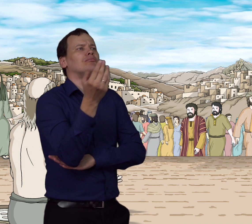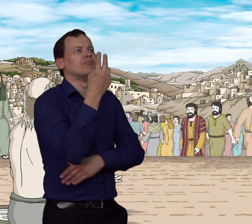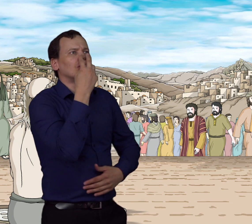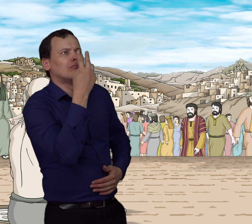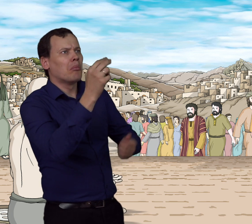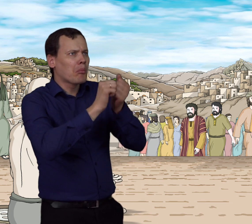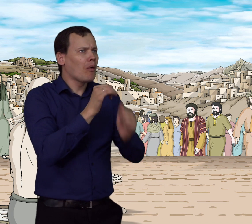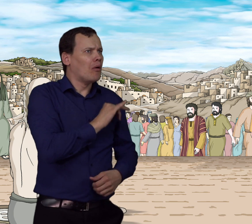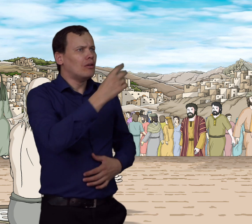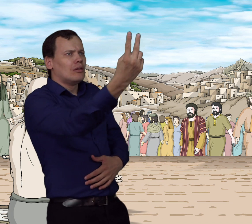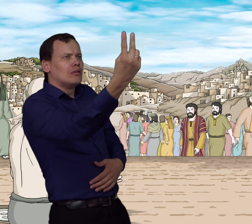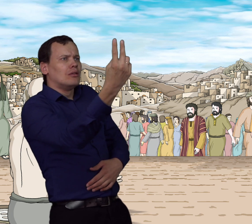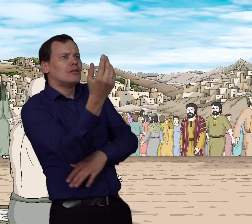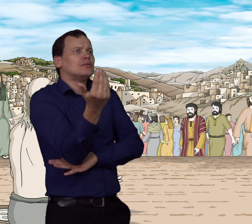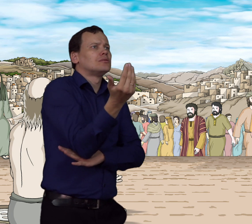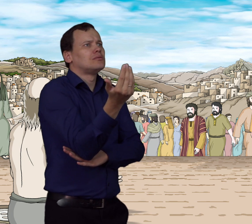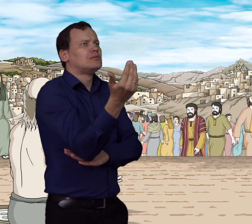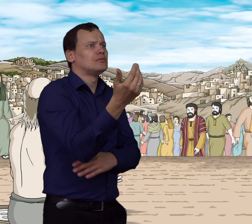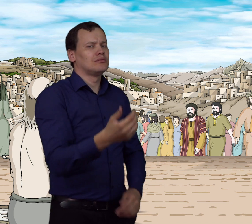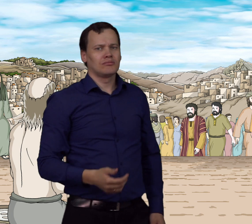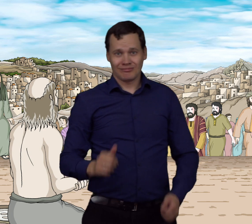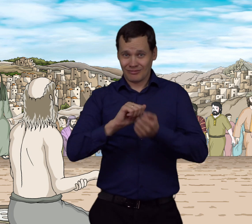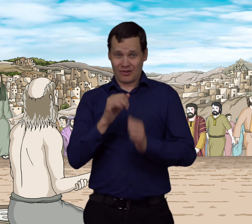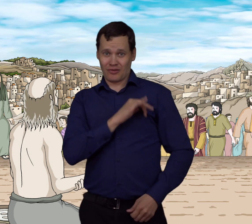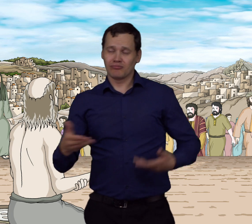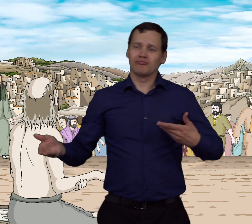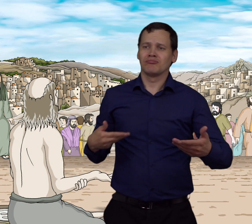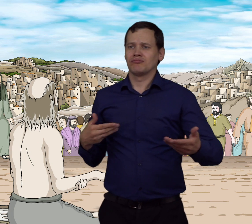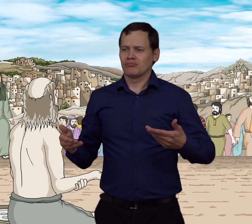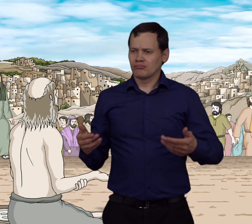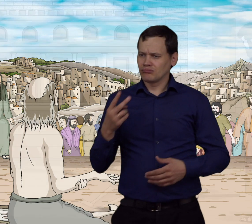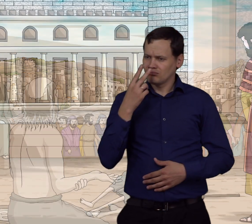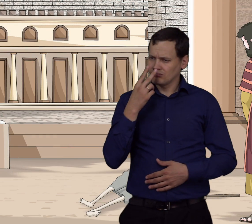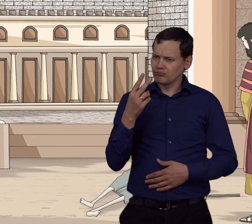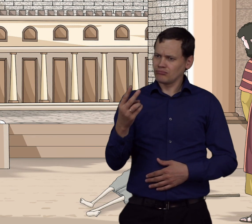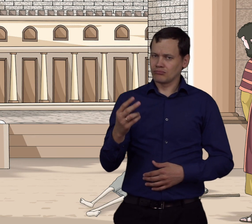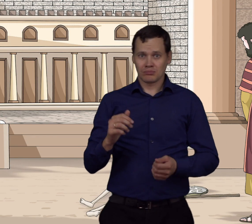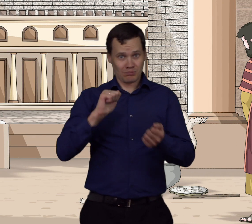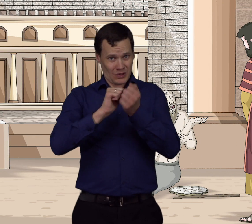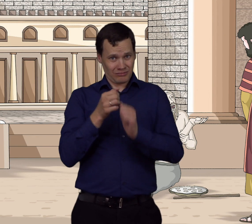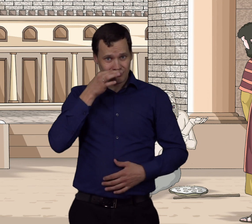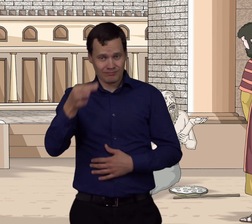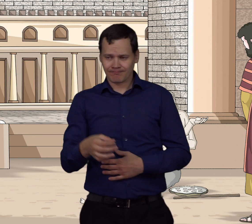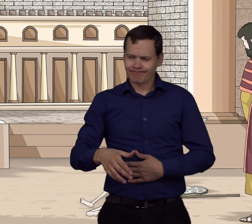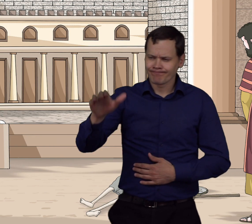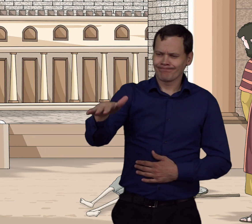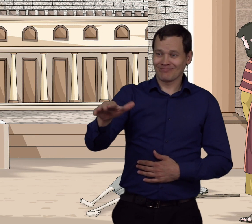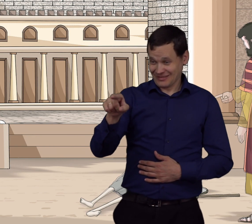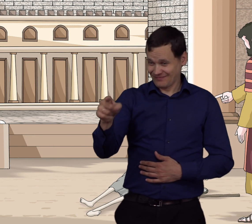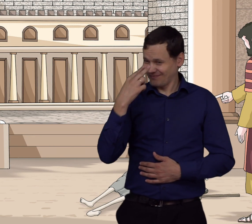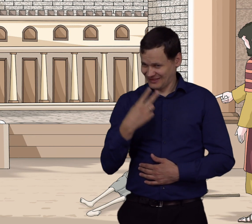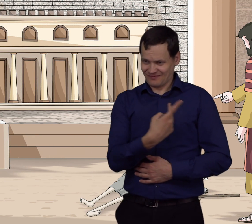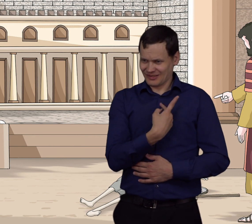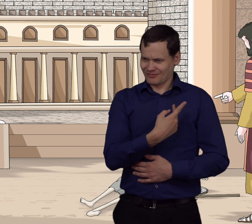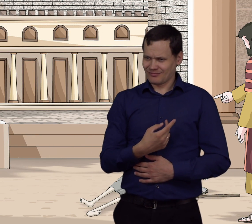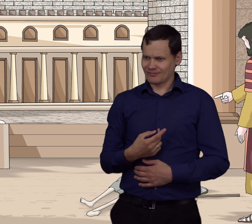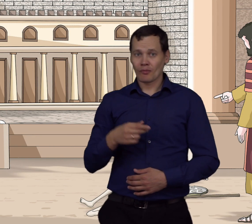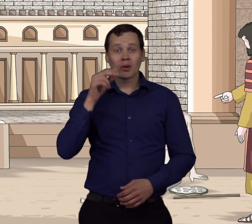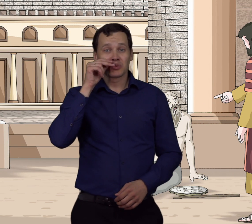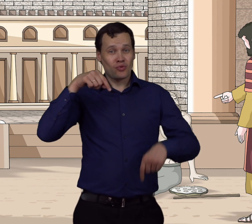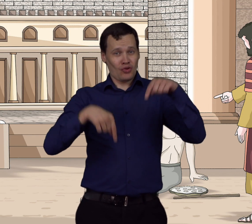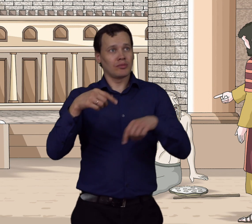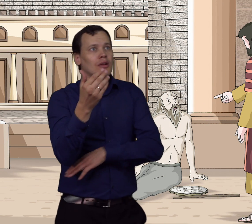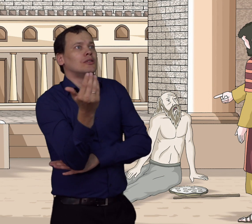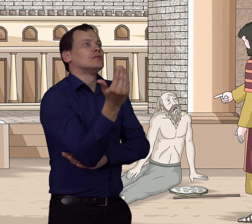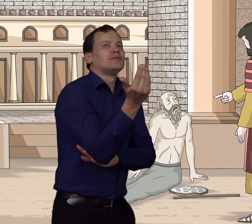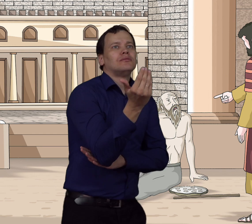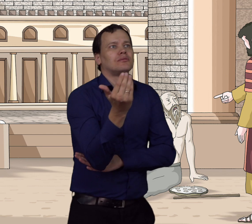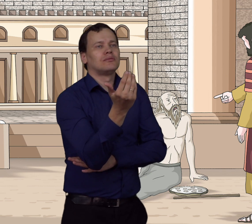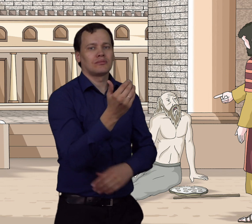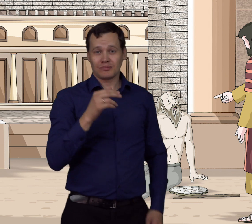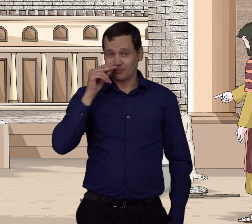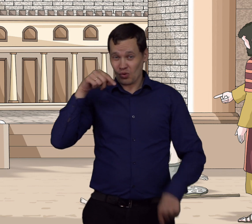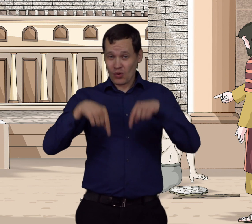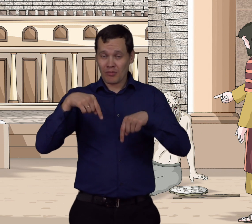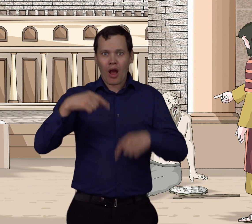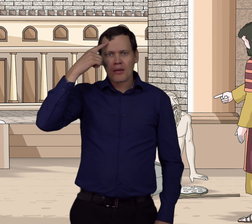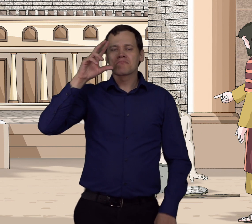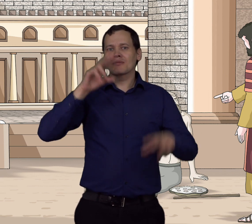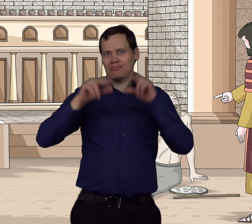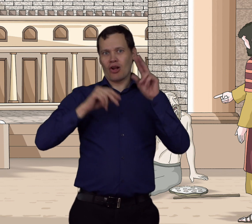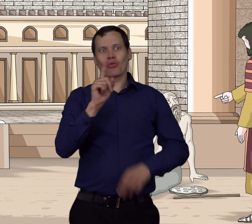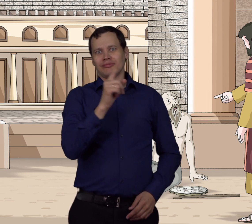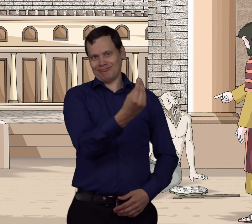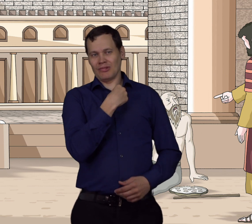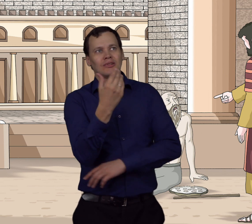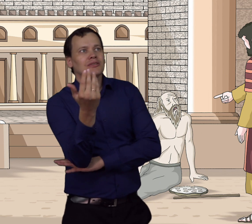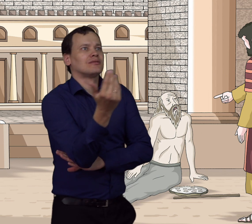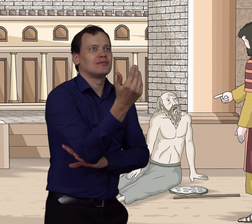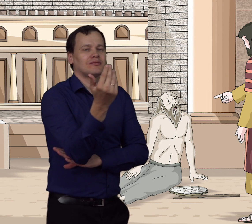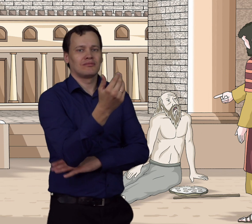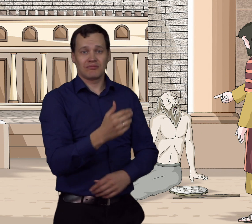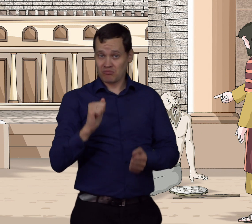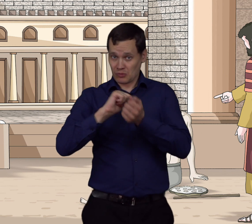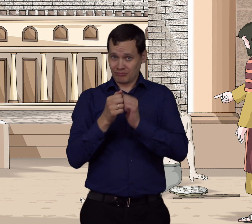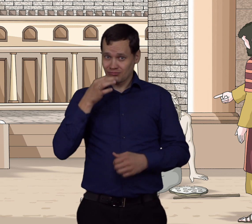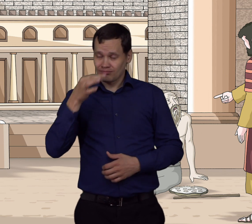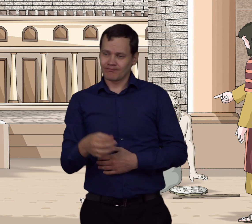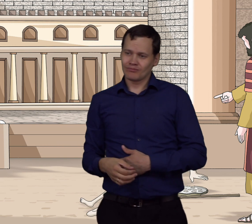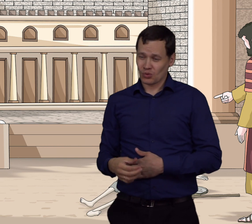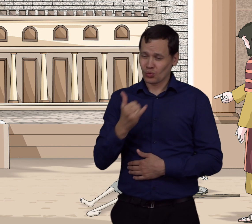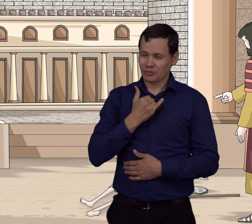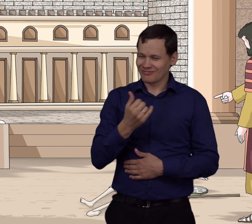“Look at us!” said Peter. So the man gave them his attention, expecting to receive something from them.